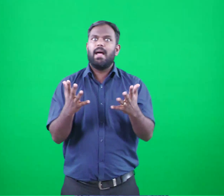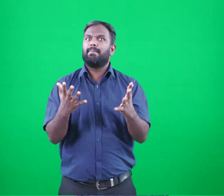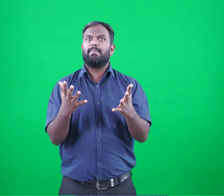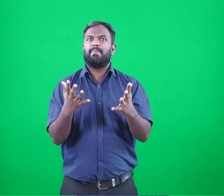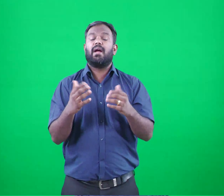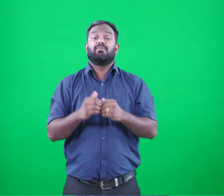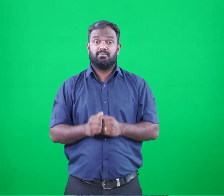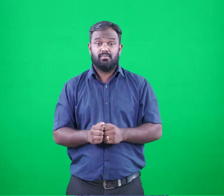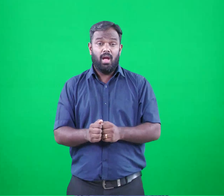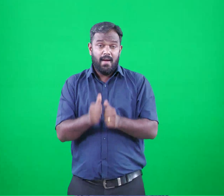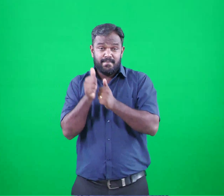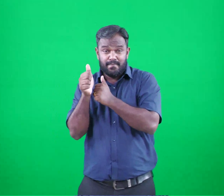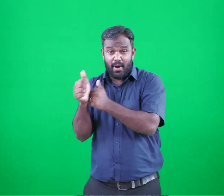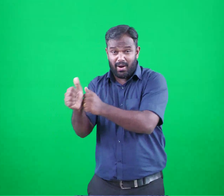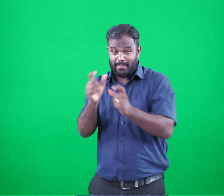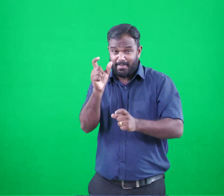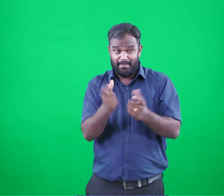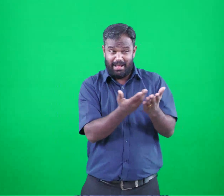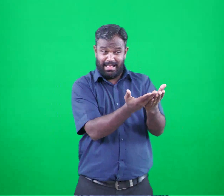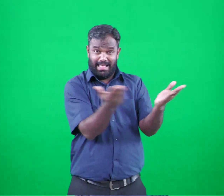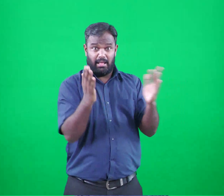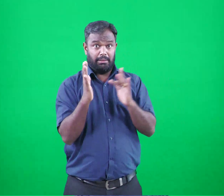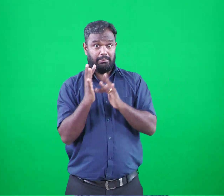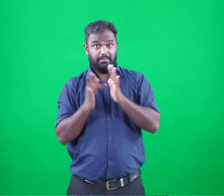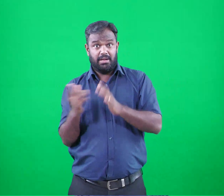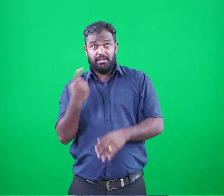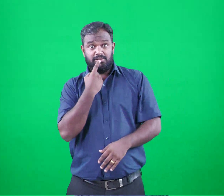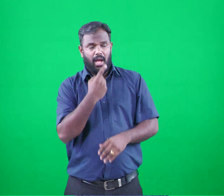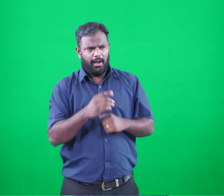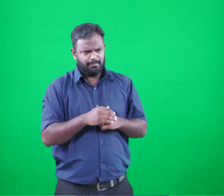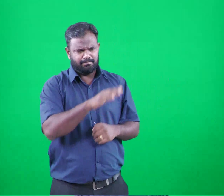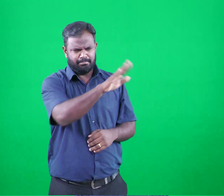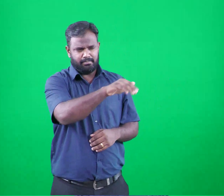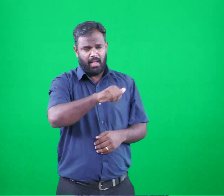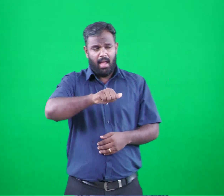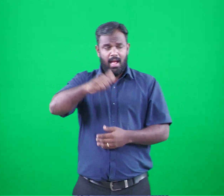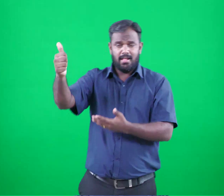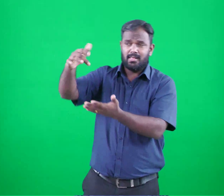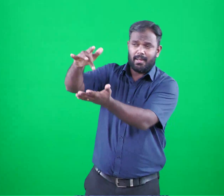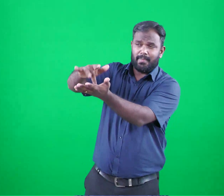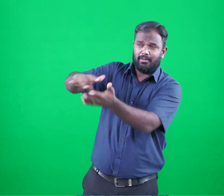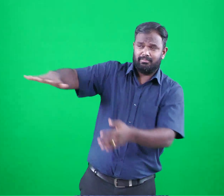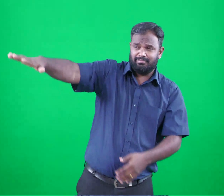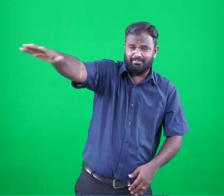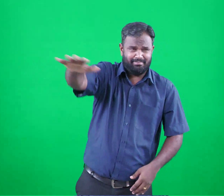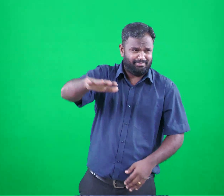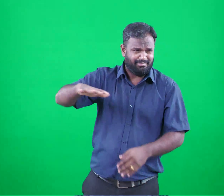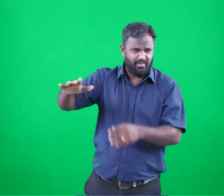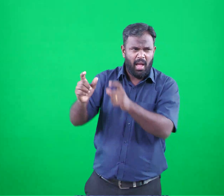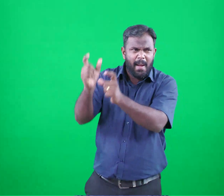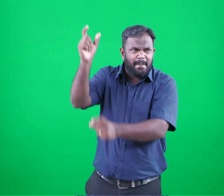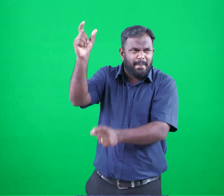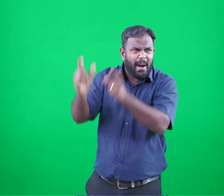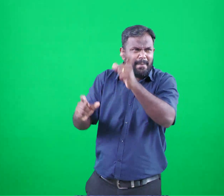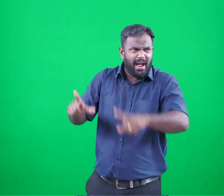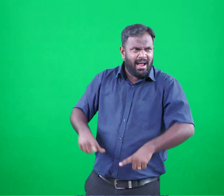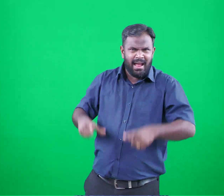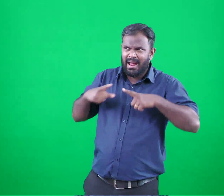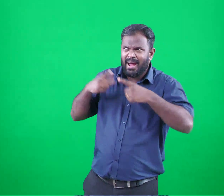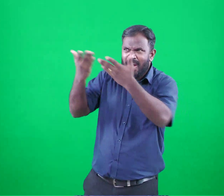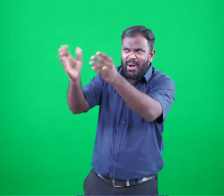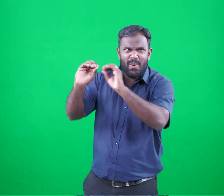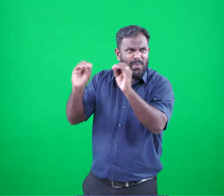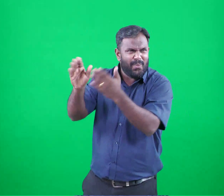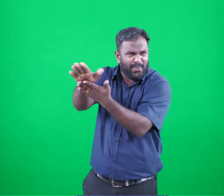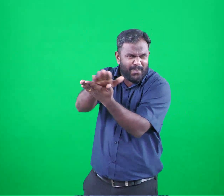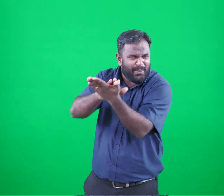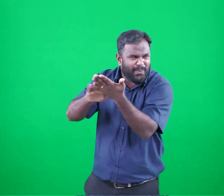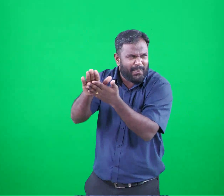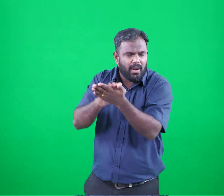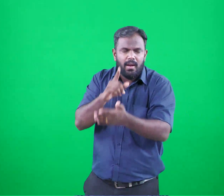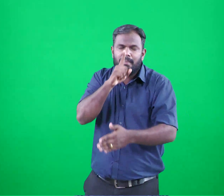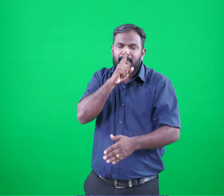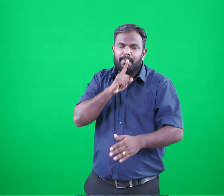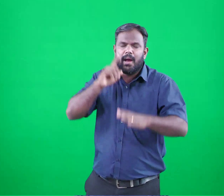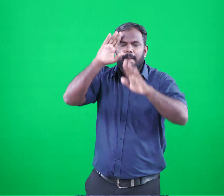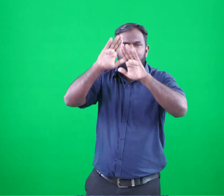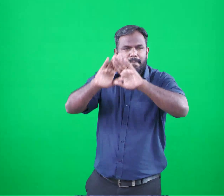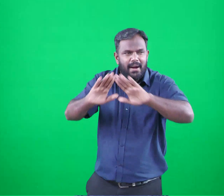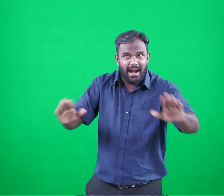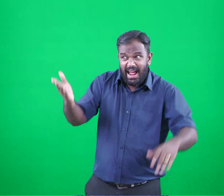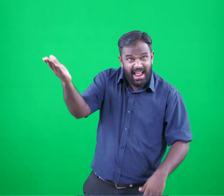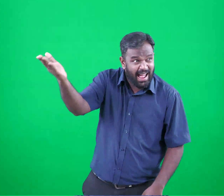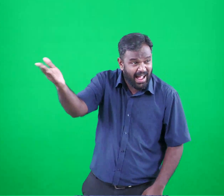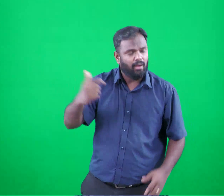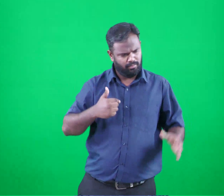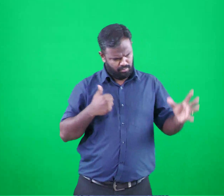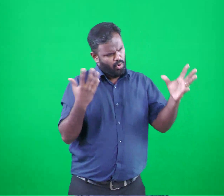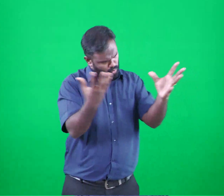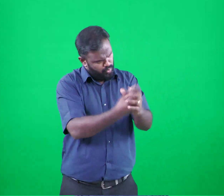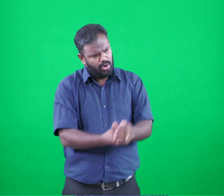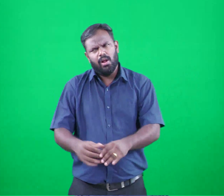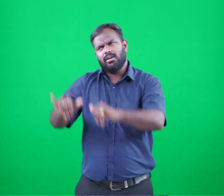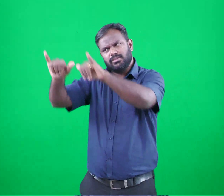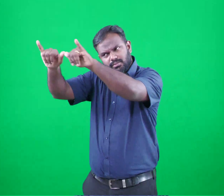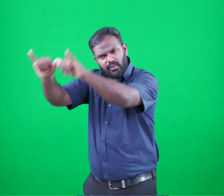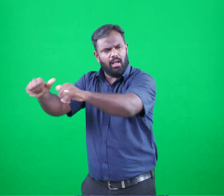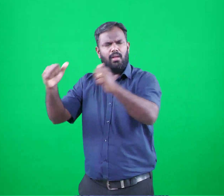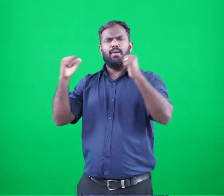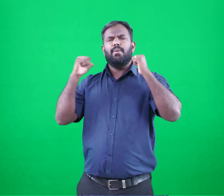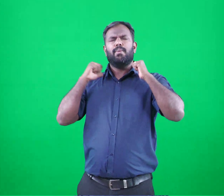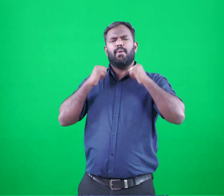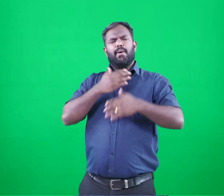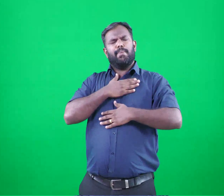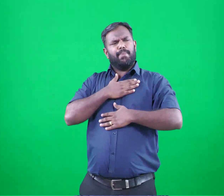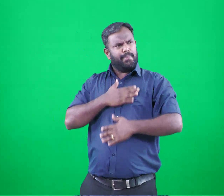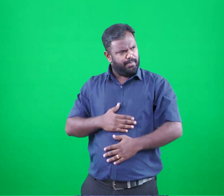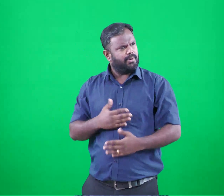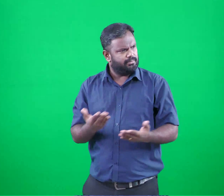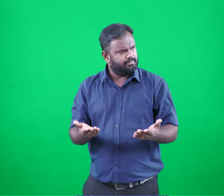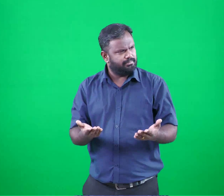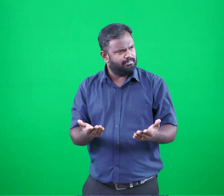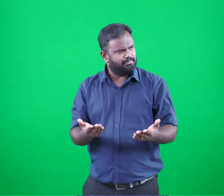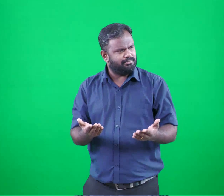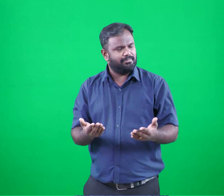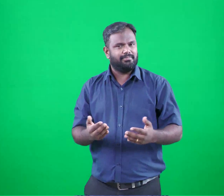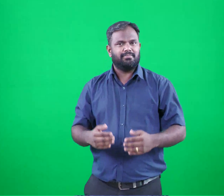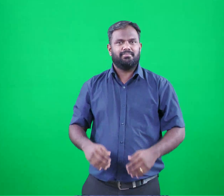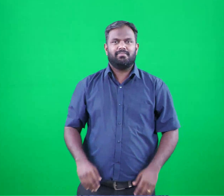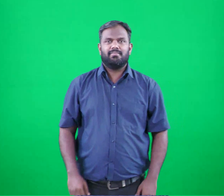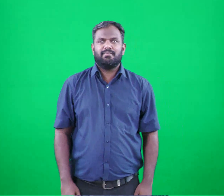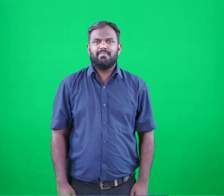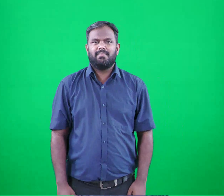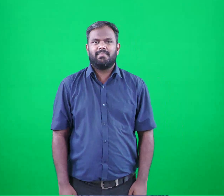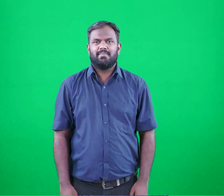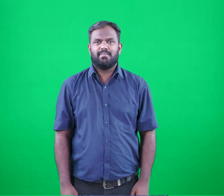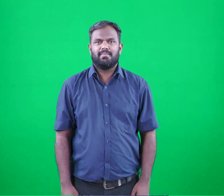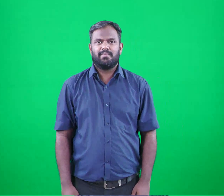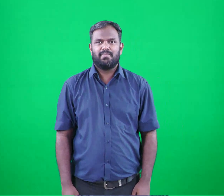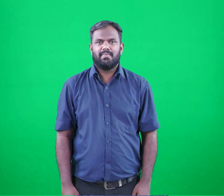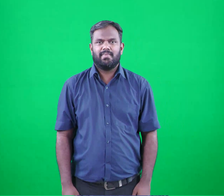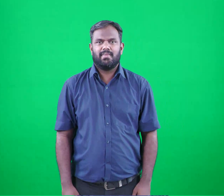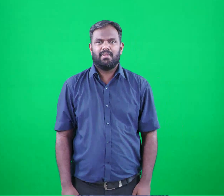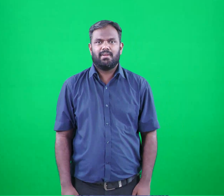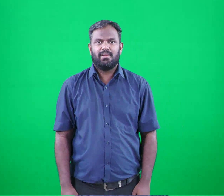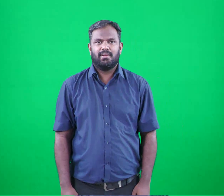For many people were coming and going, and they did not even have time to eat.